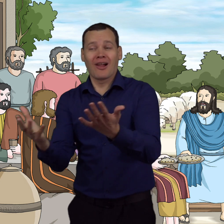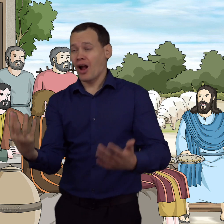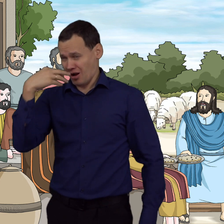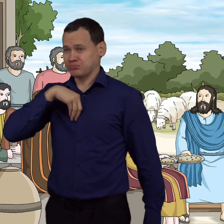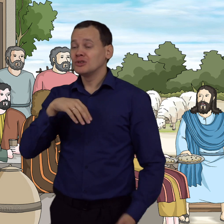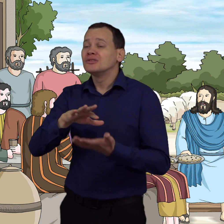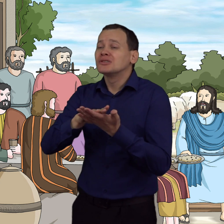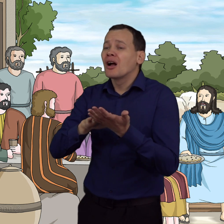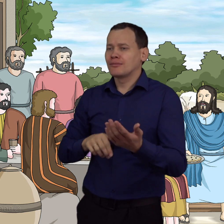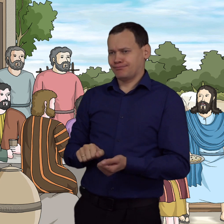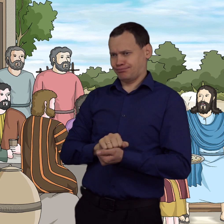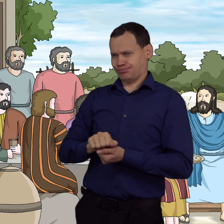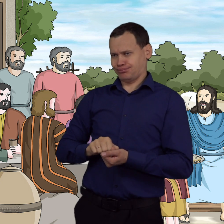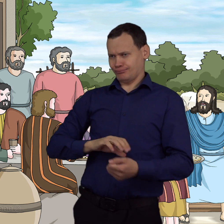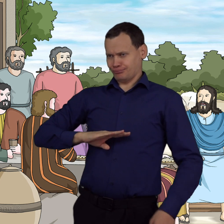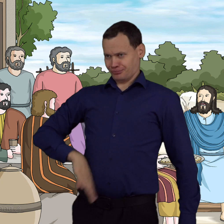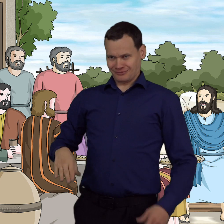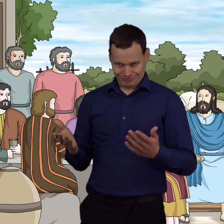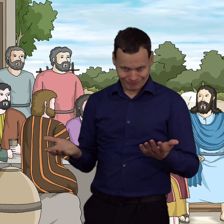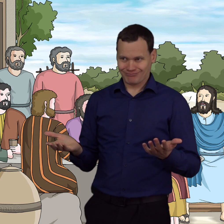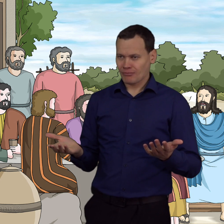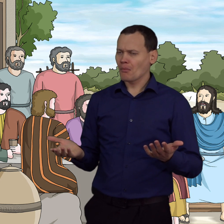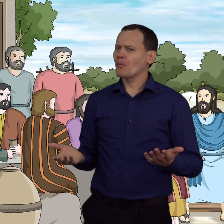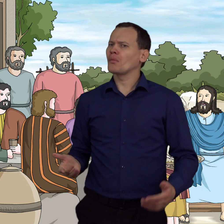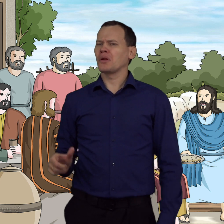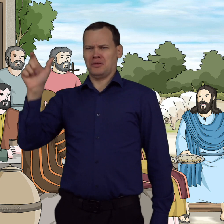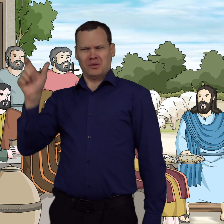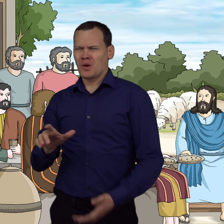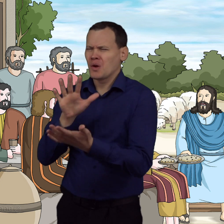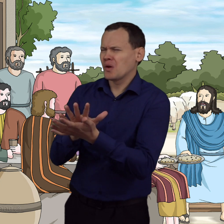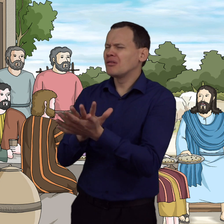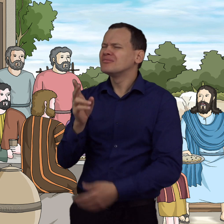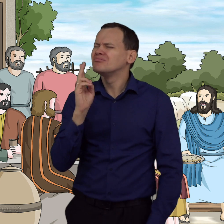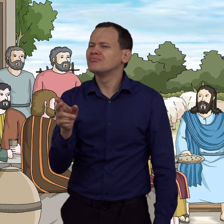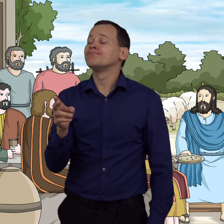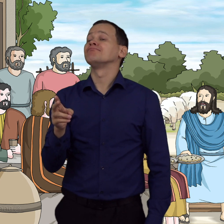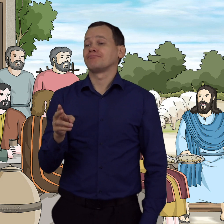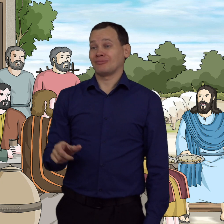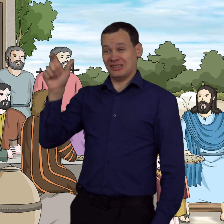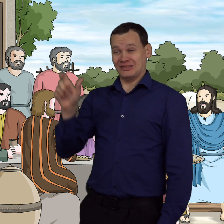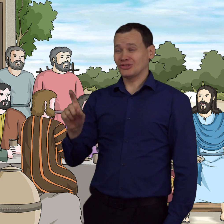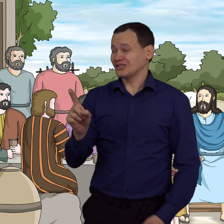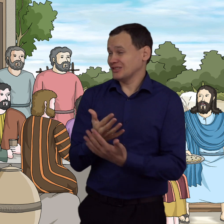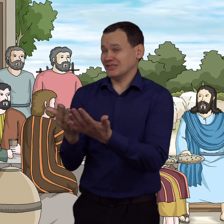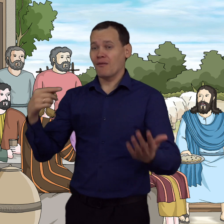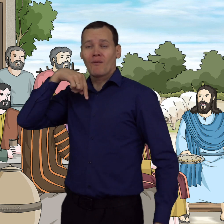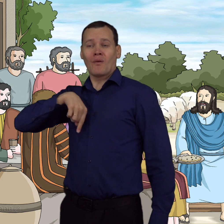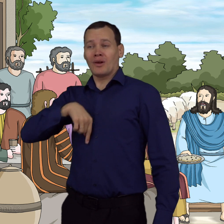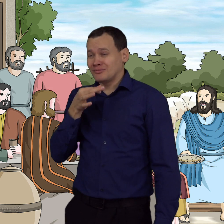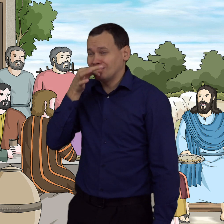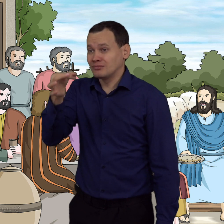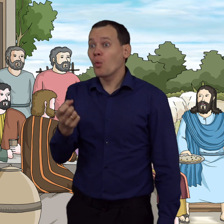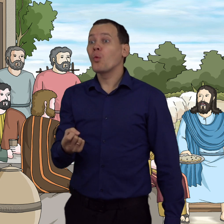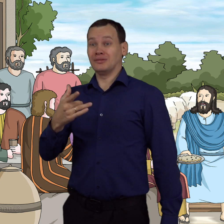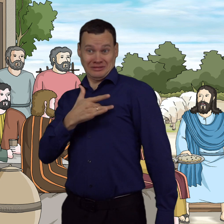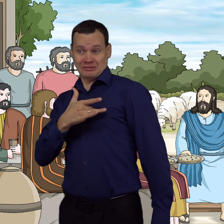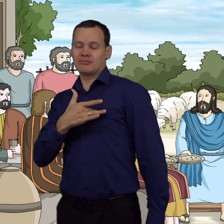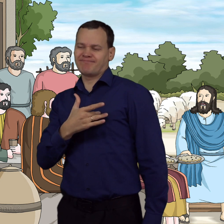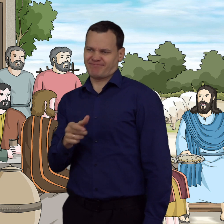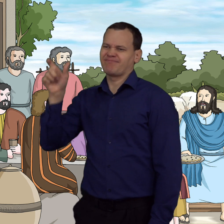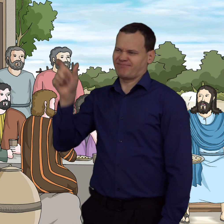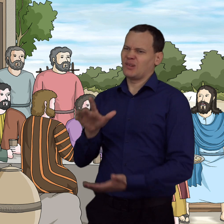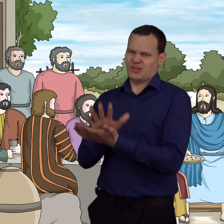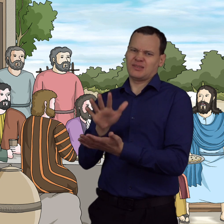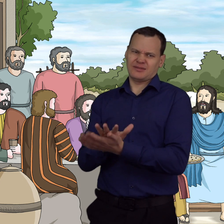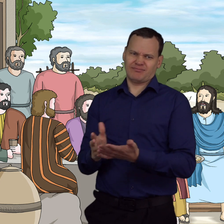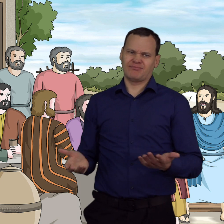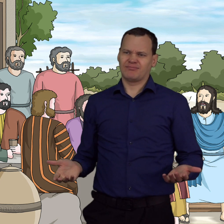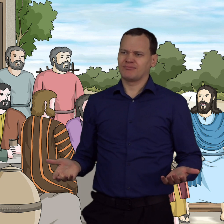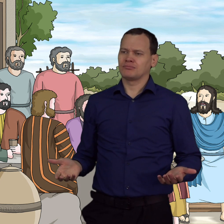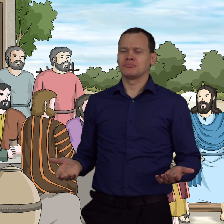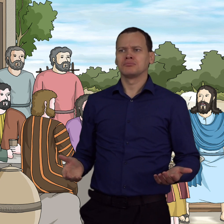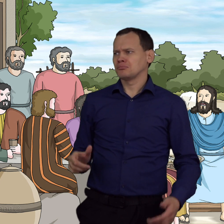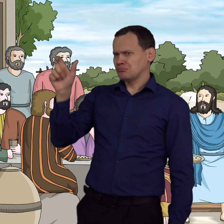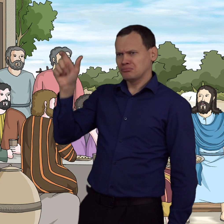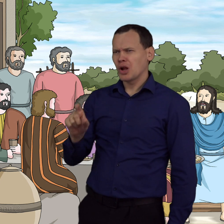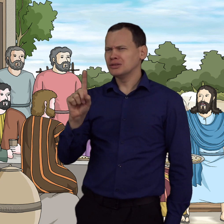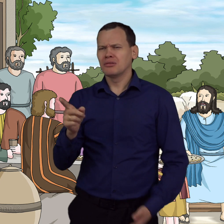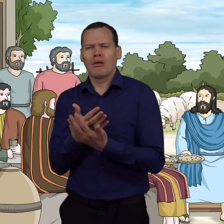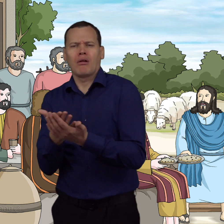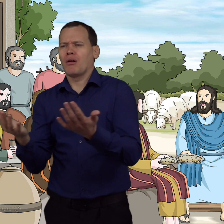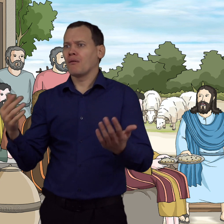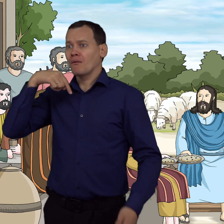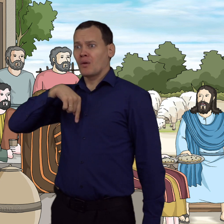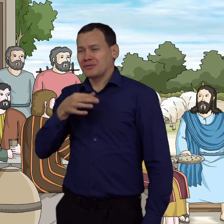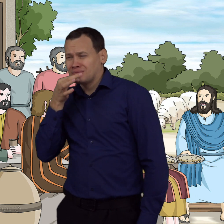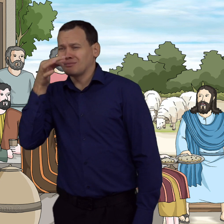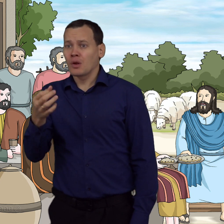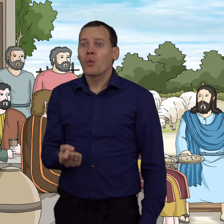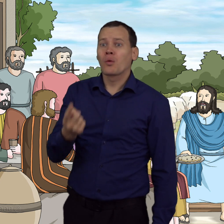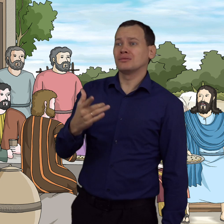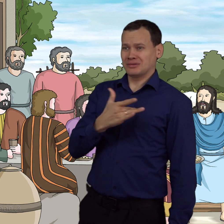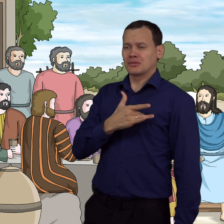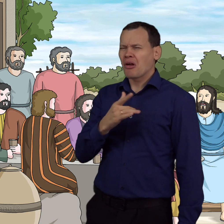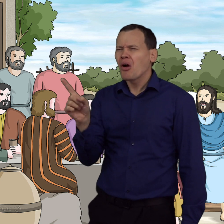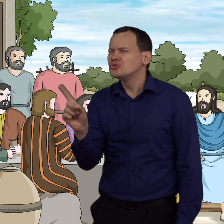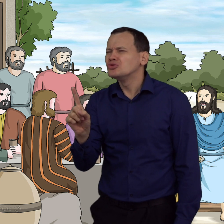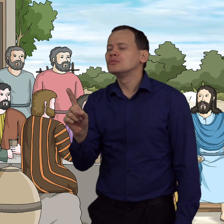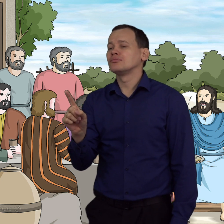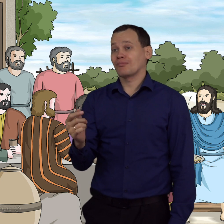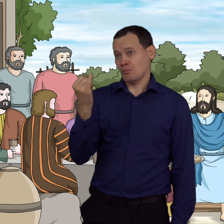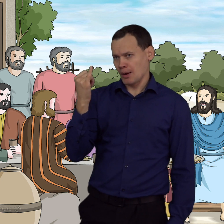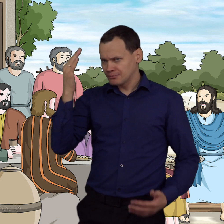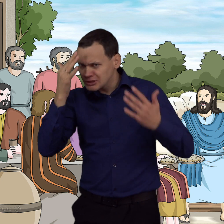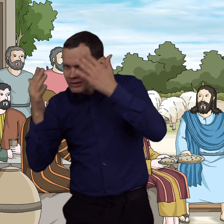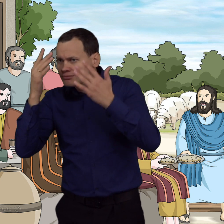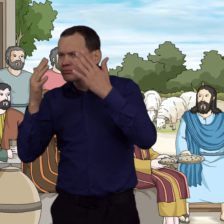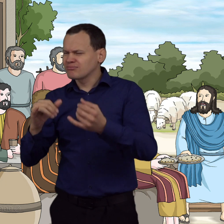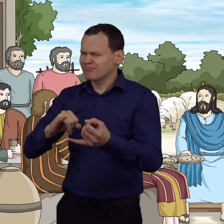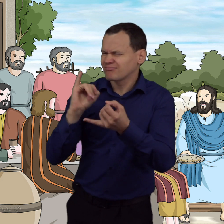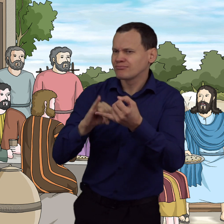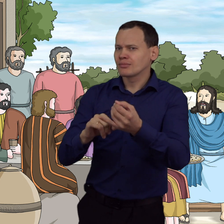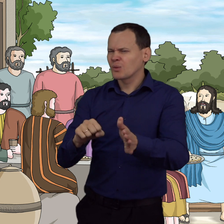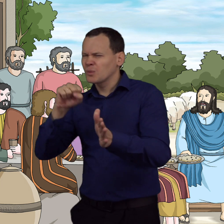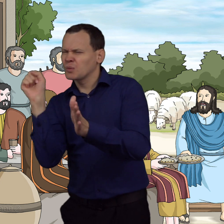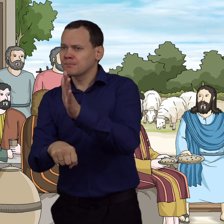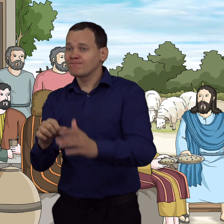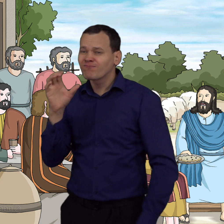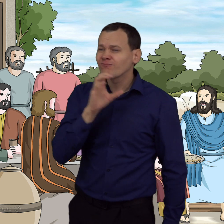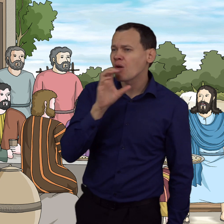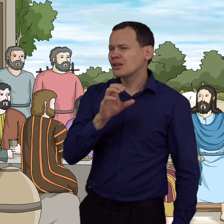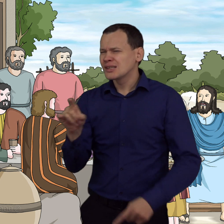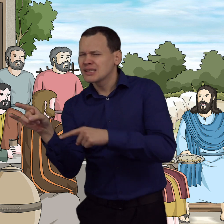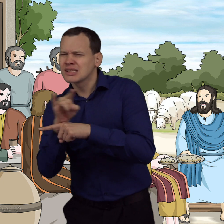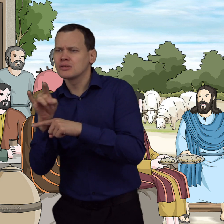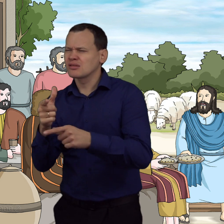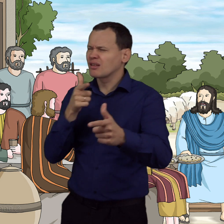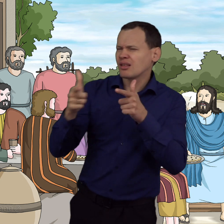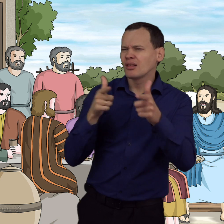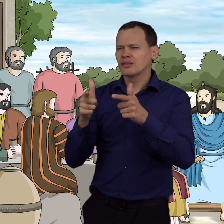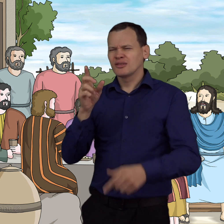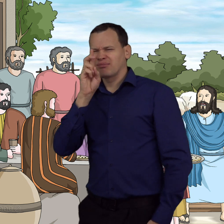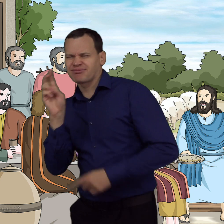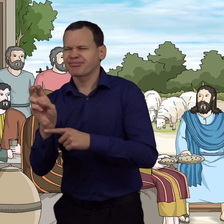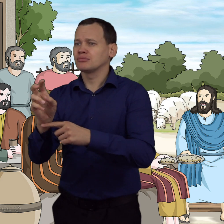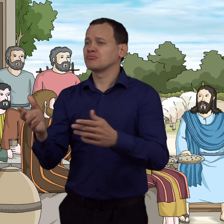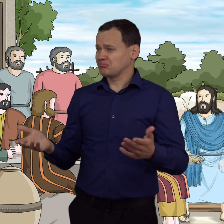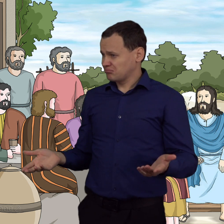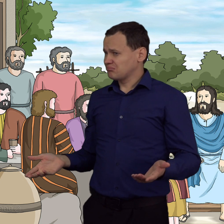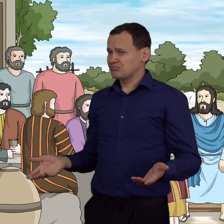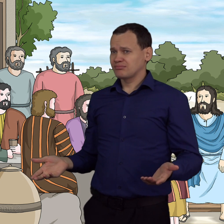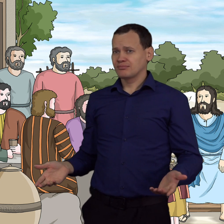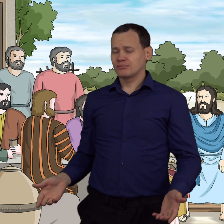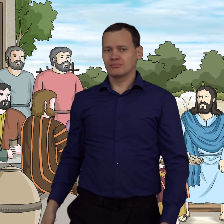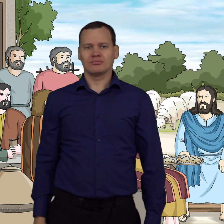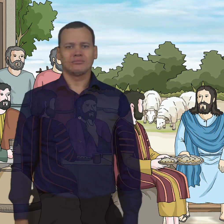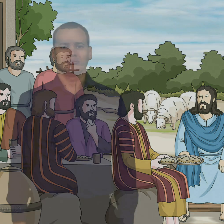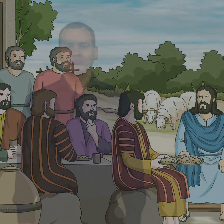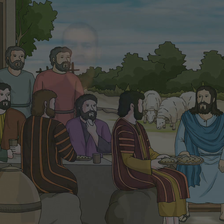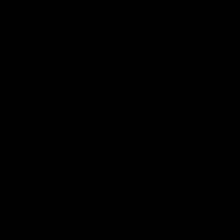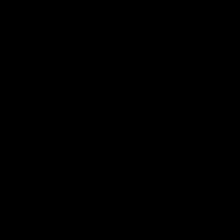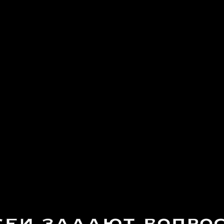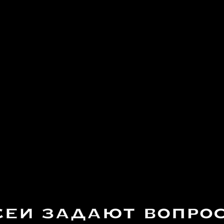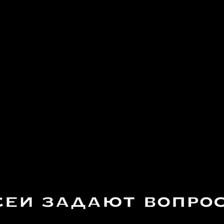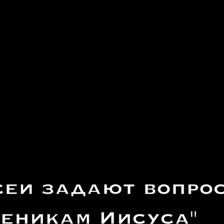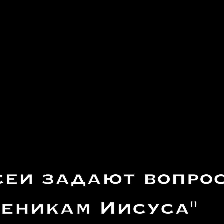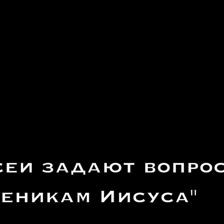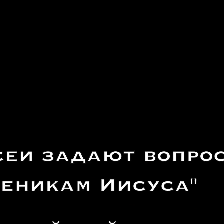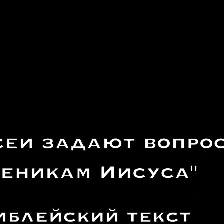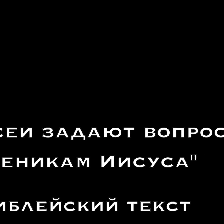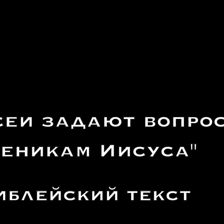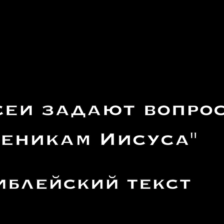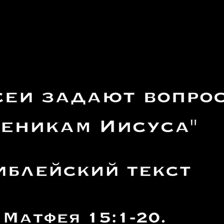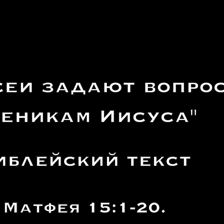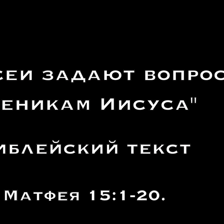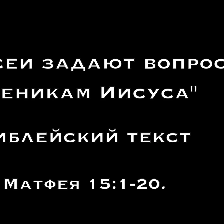For out of the heart come evil thoughts, murder, adultery, sexual immorality, theft, false testimony, and slander. These are what defile a man, but eating with unwashed hands does not defile him.”